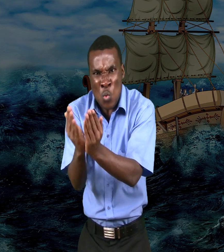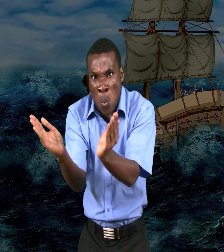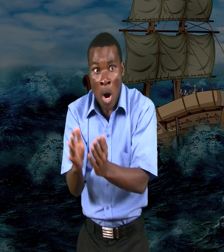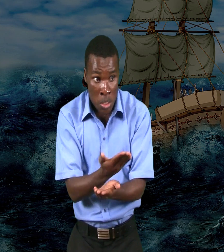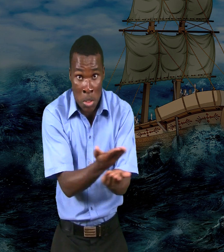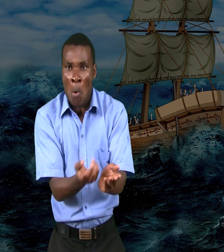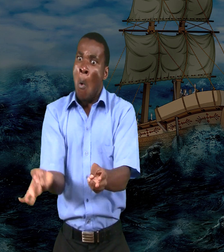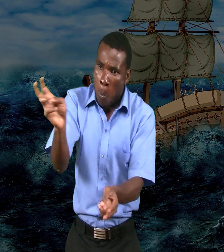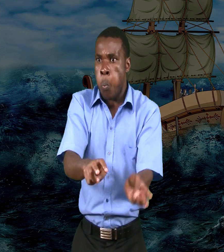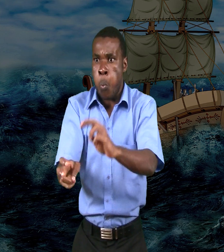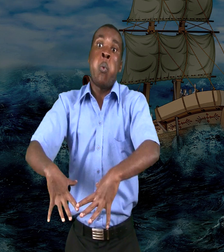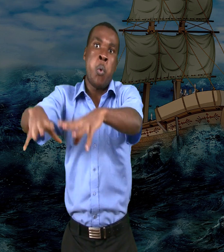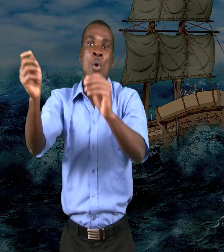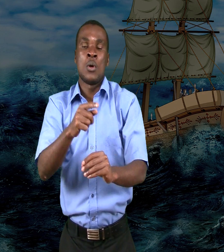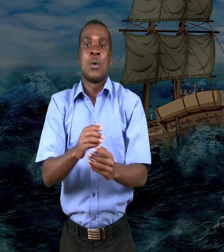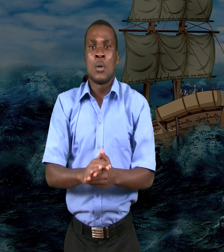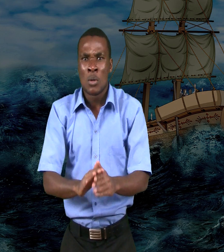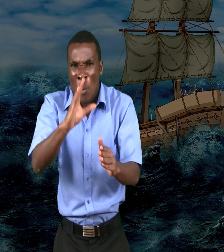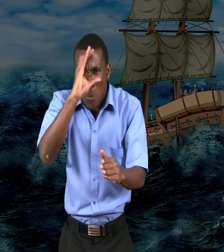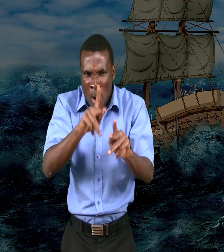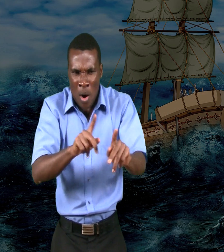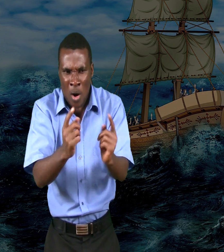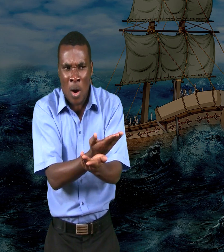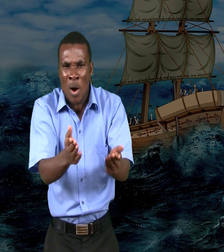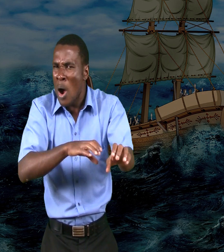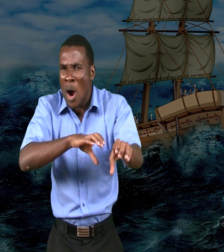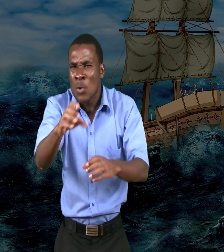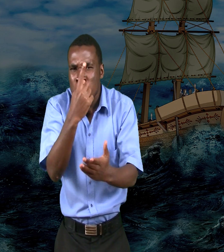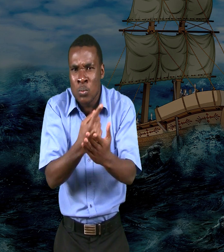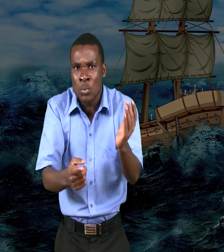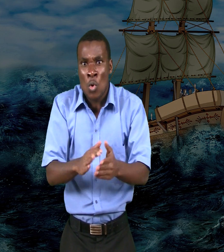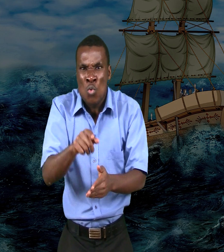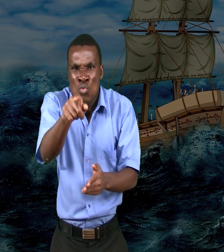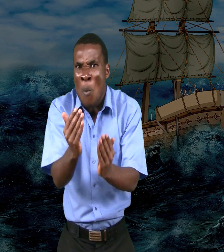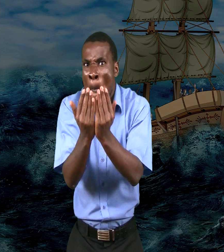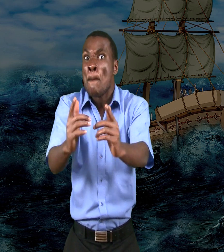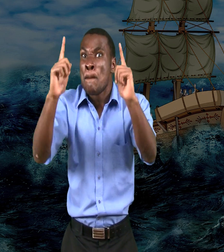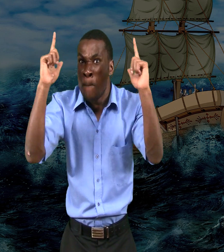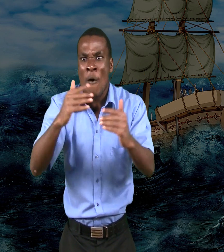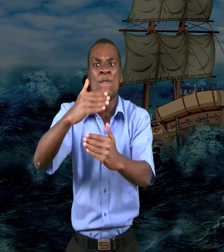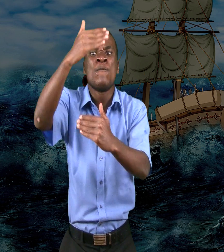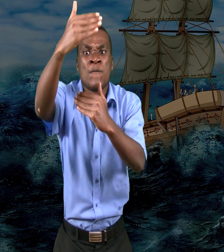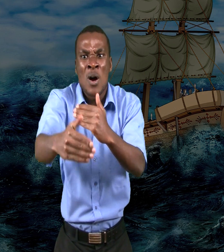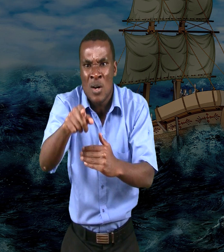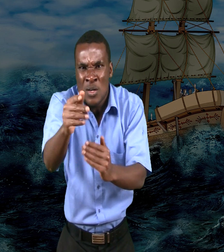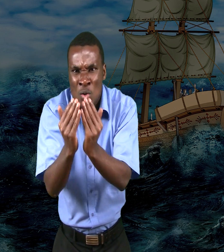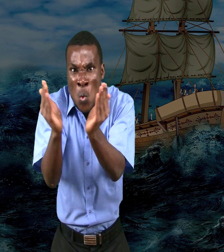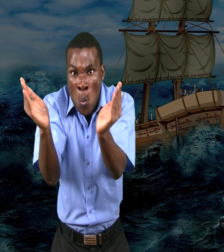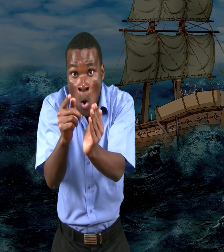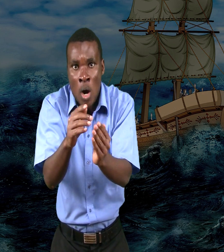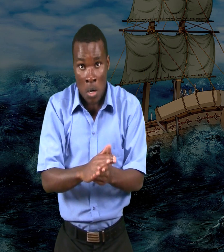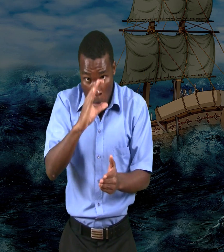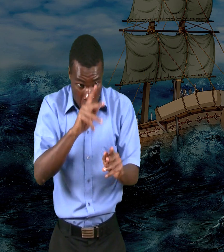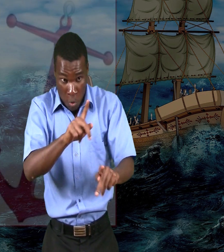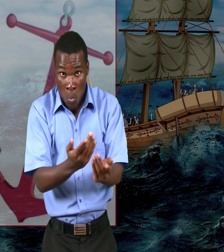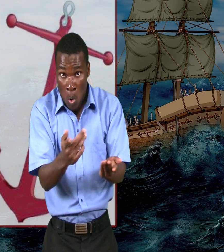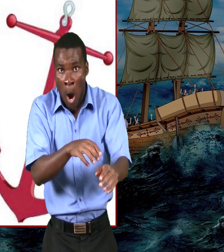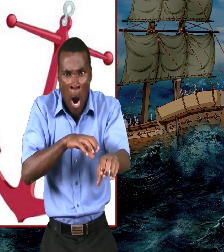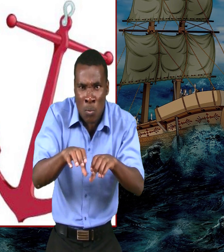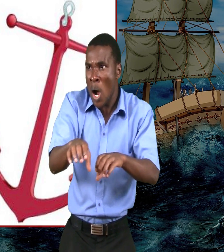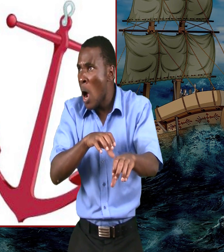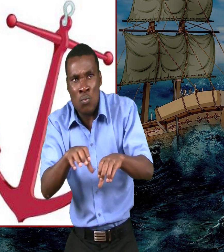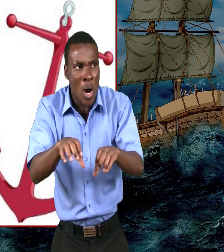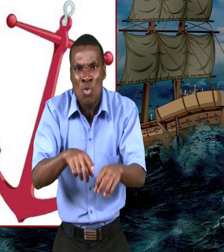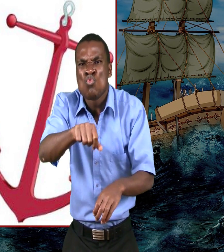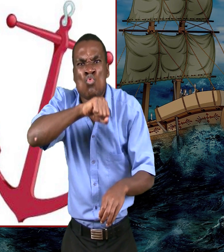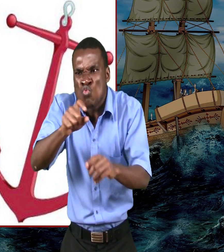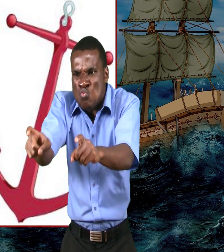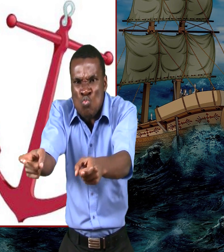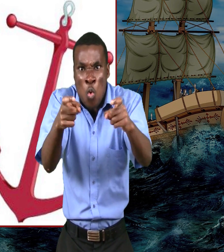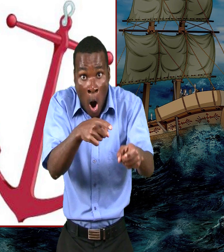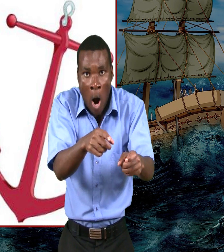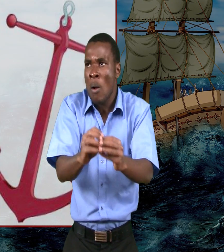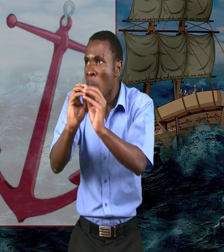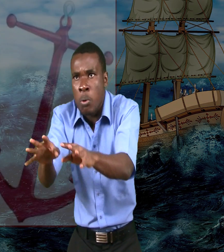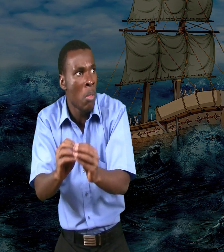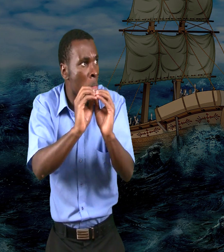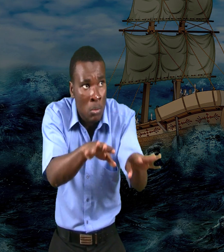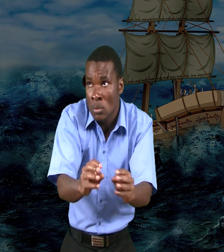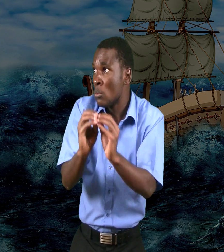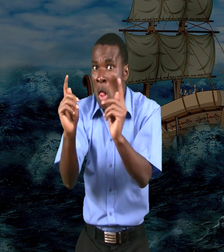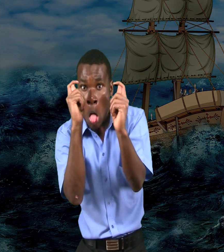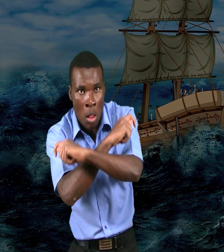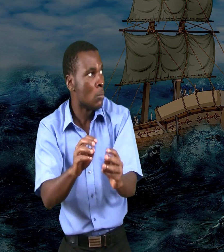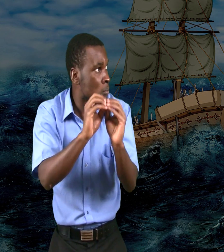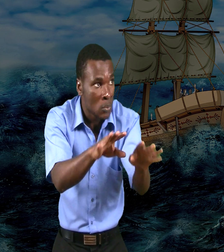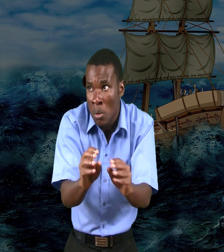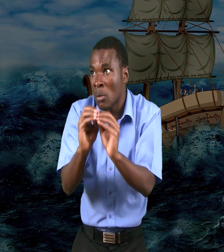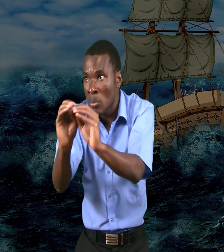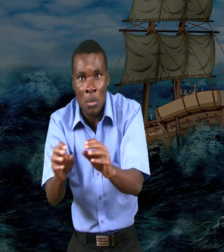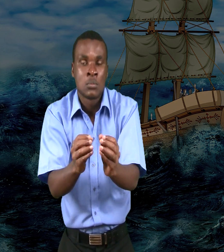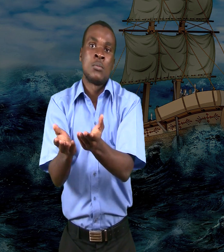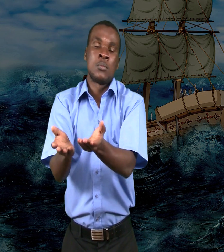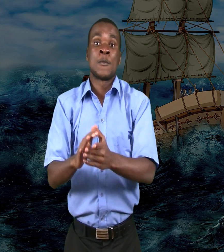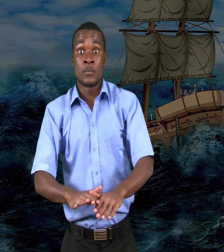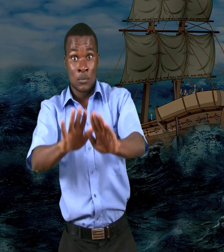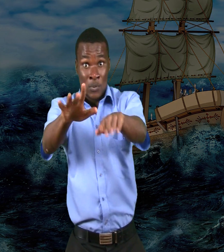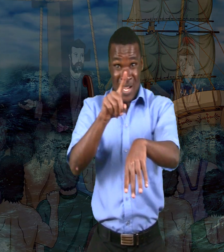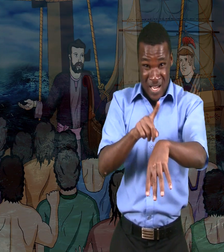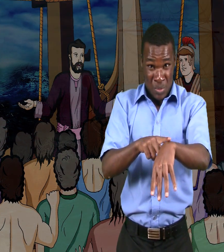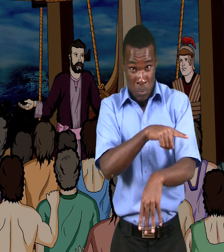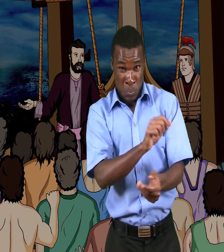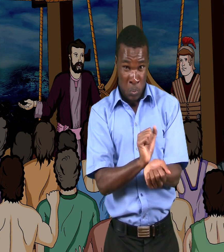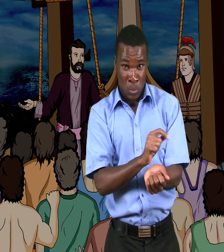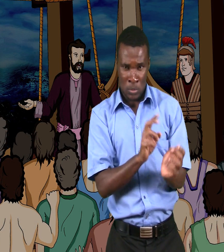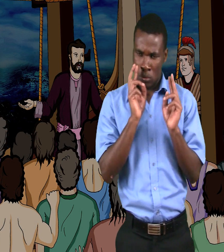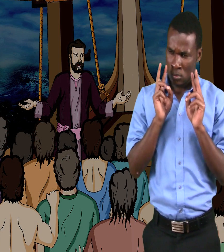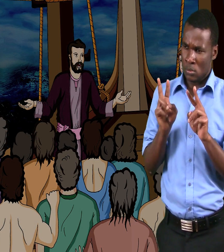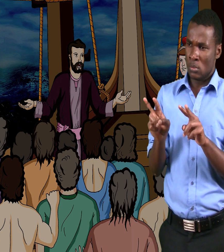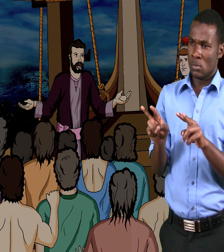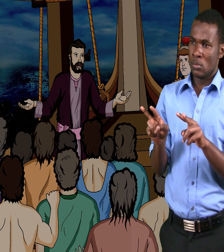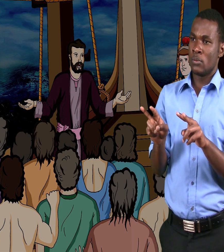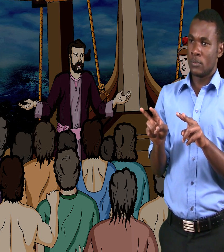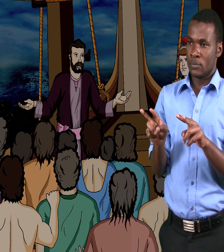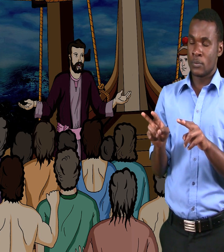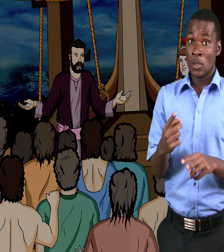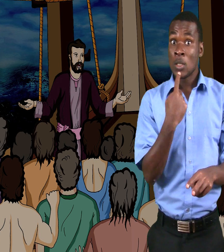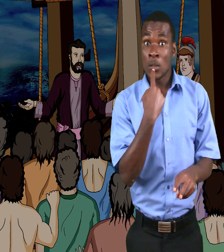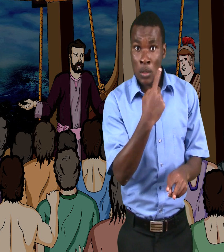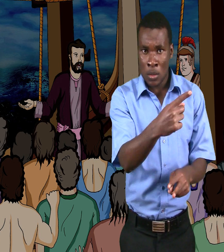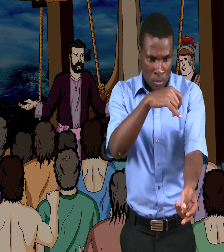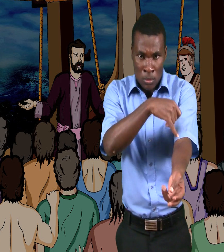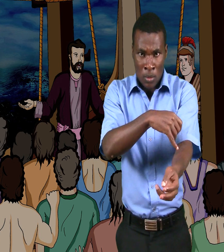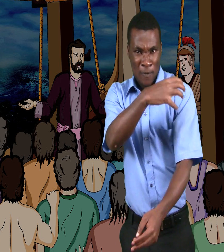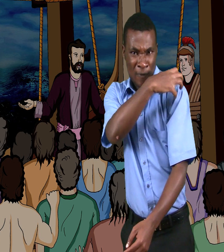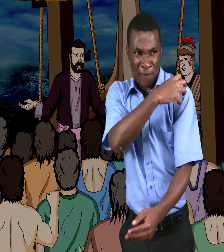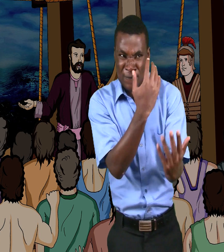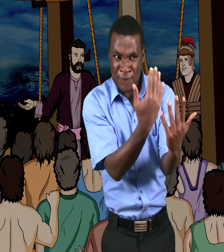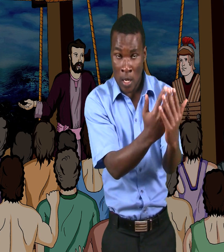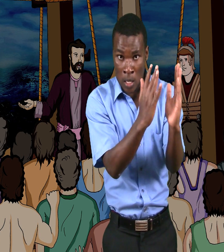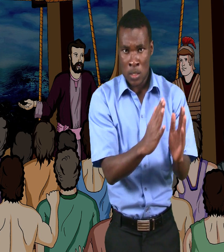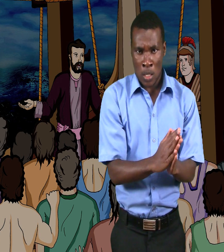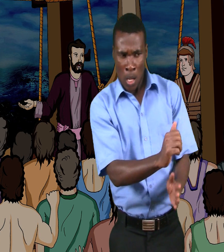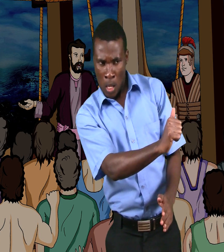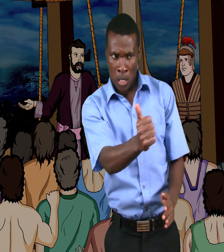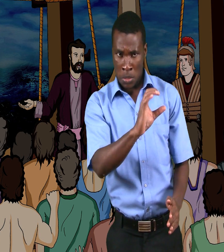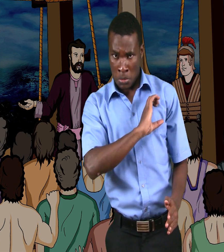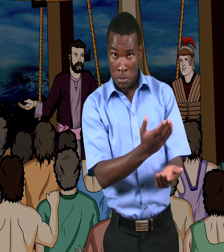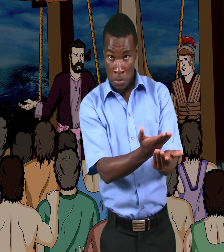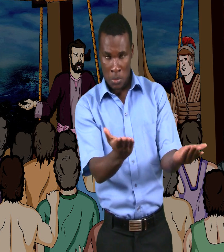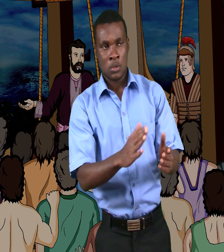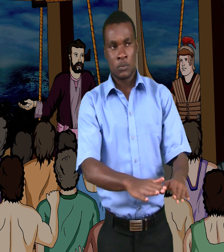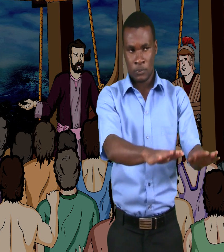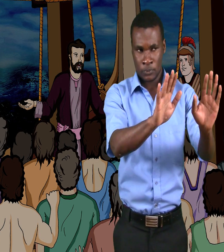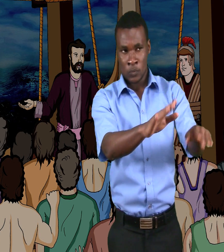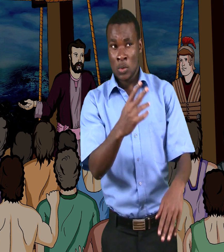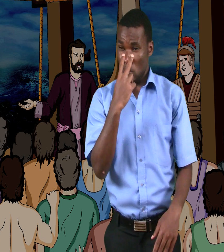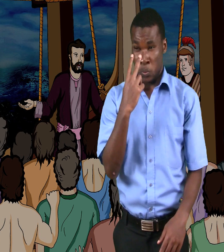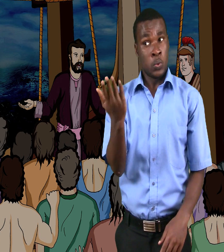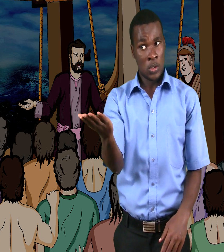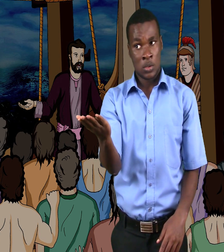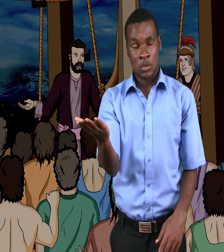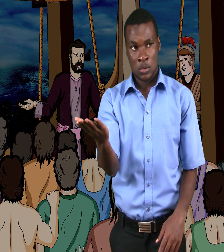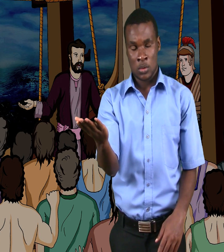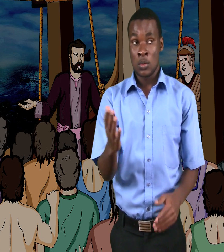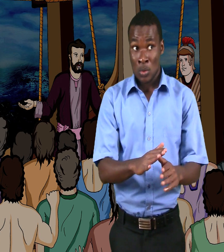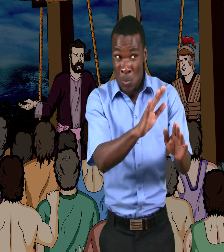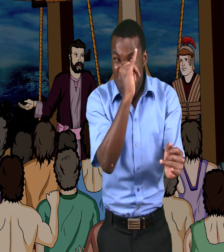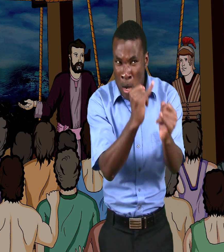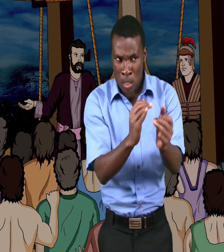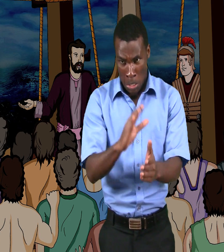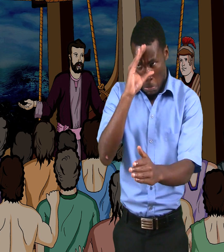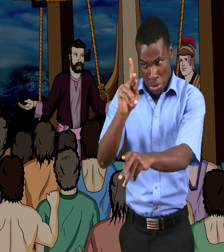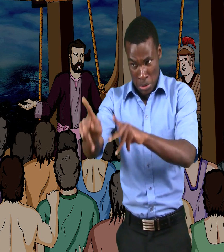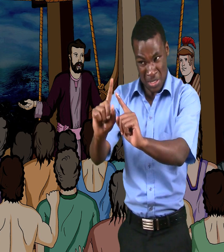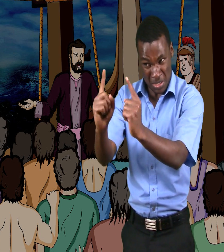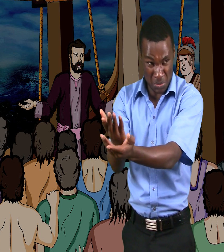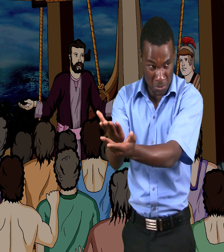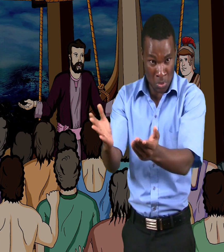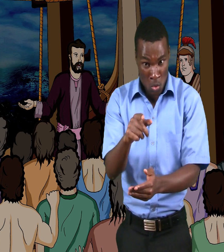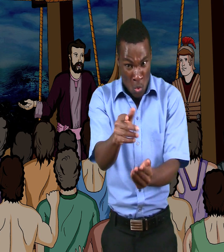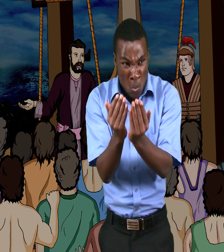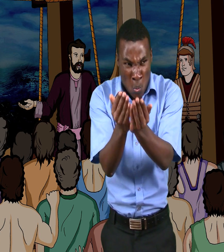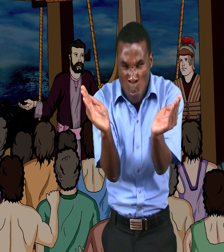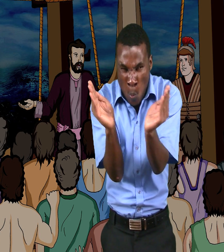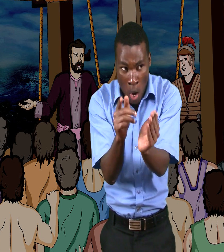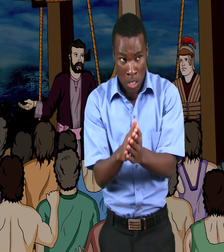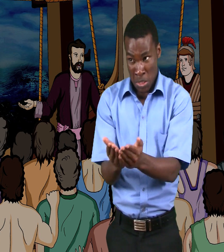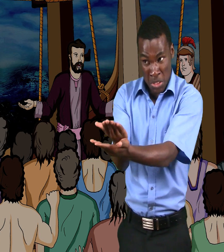But Paul said to the centurion and the soldiers, “Unless these men remain with the ship, you cannot be saved.”